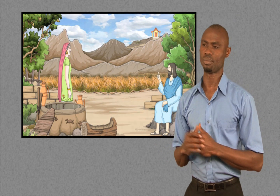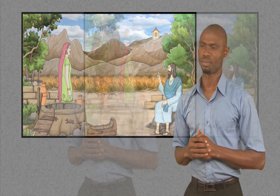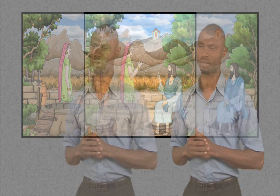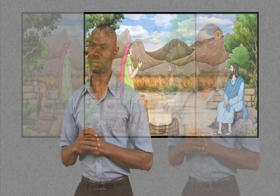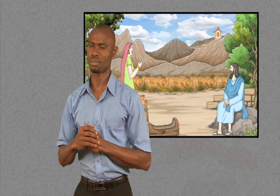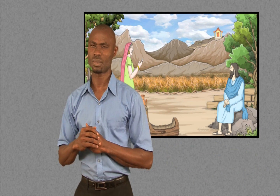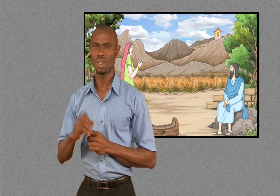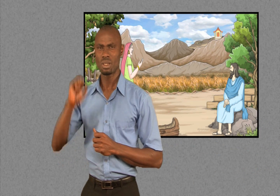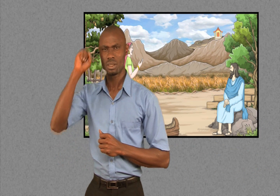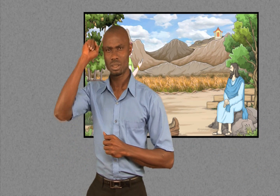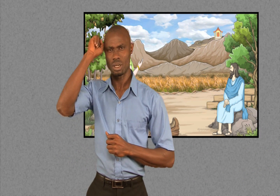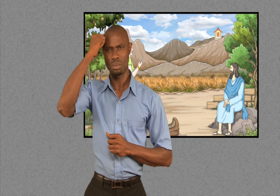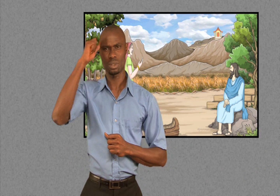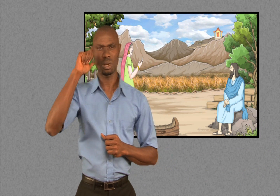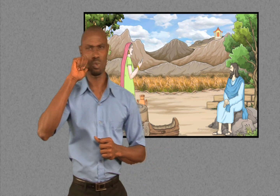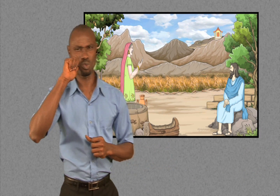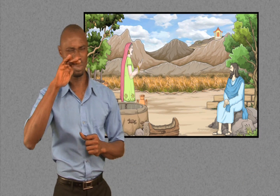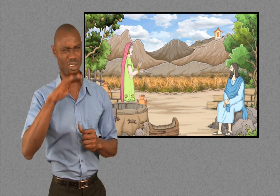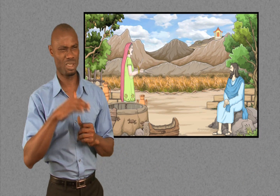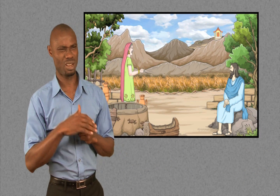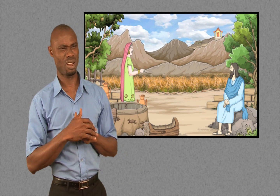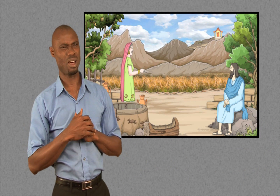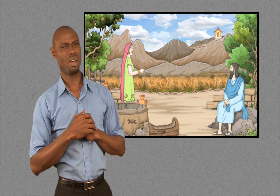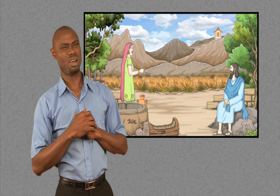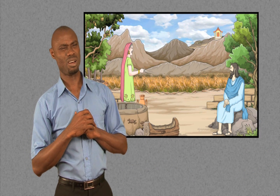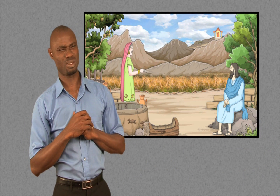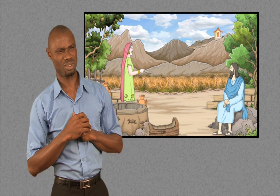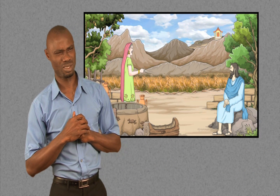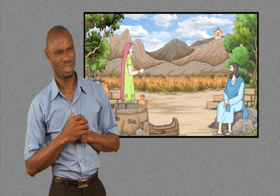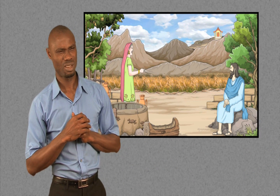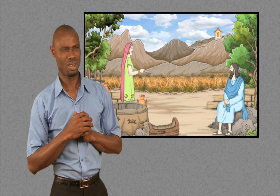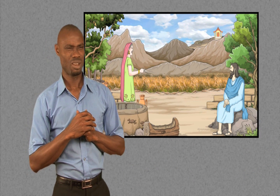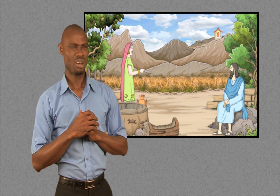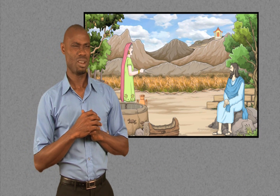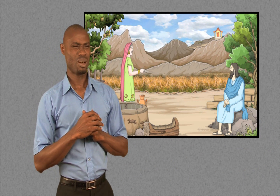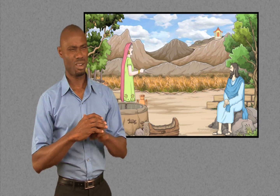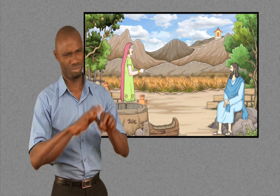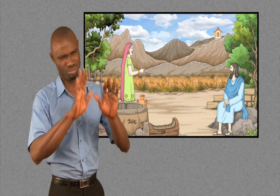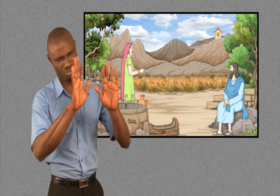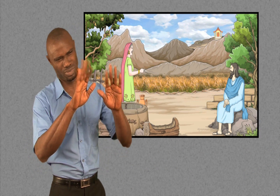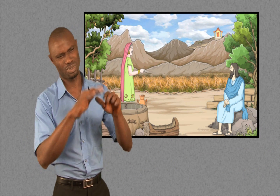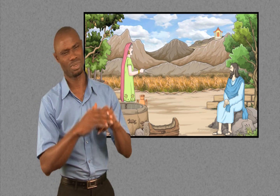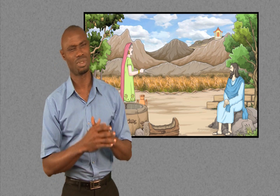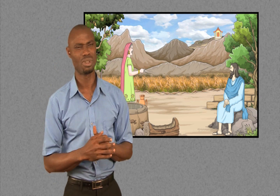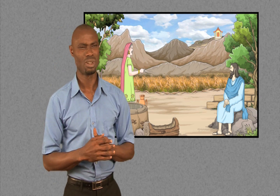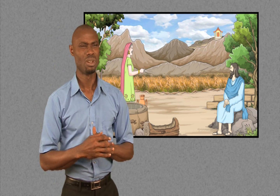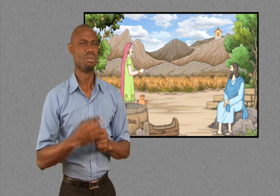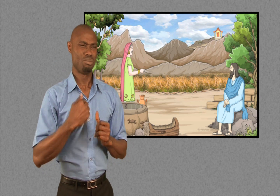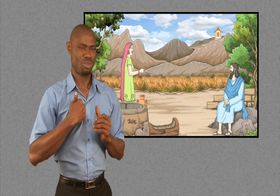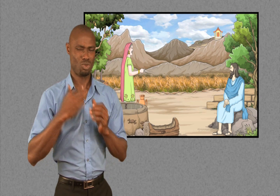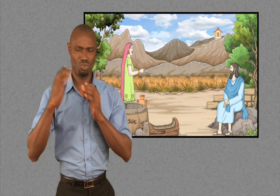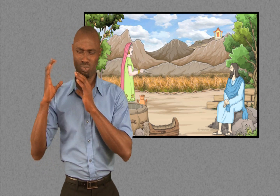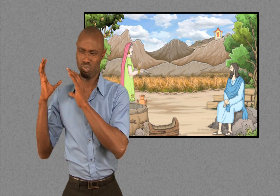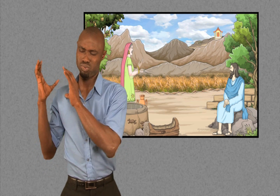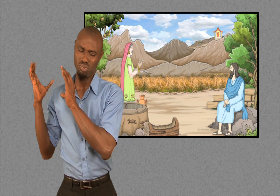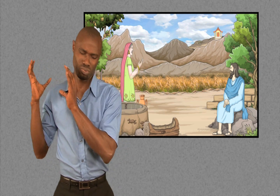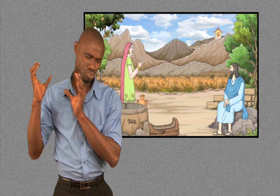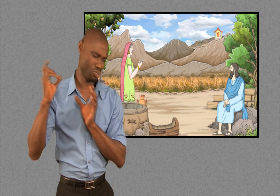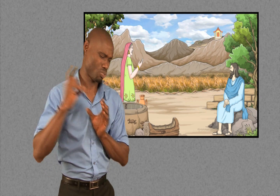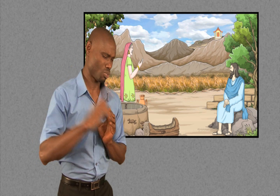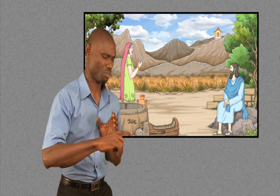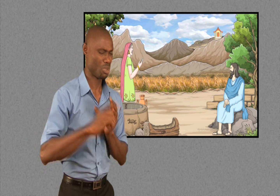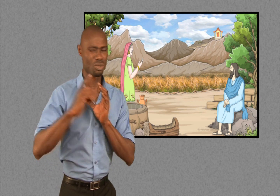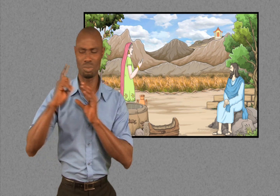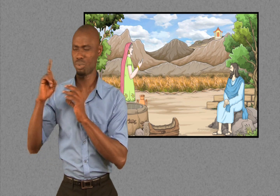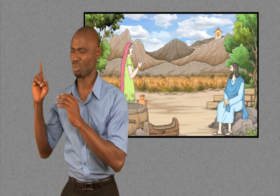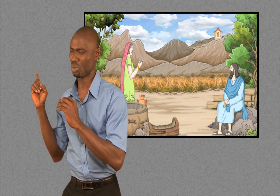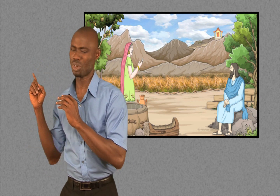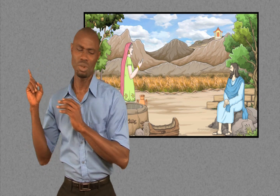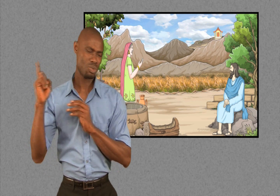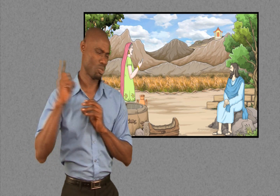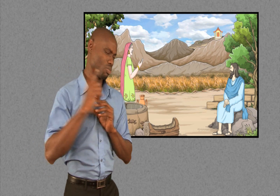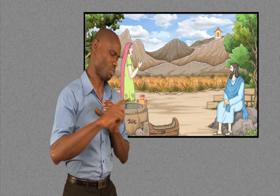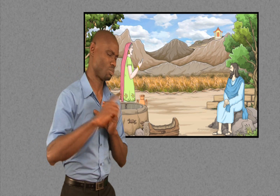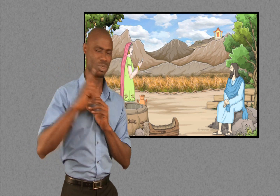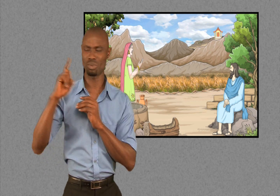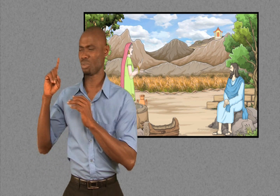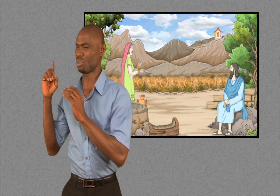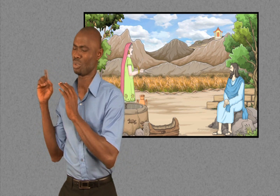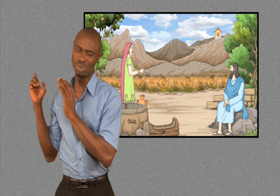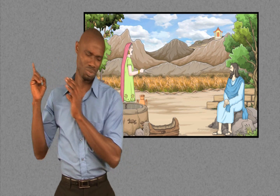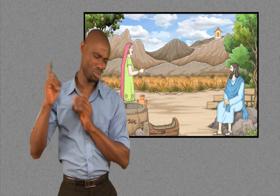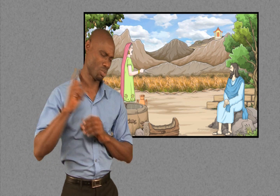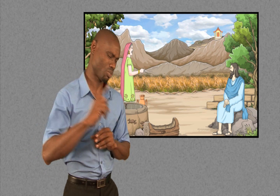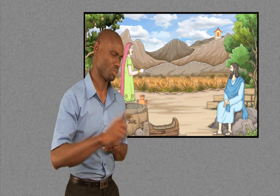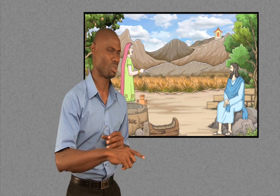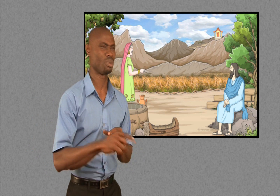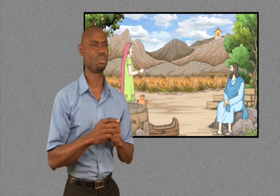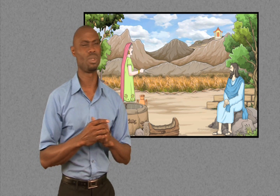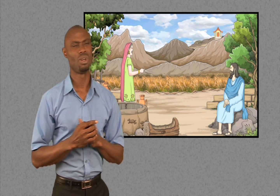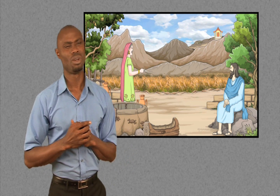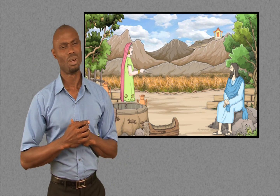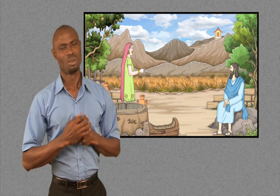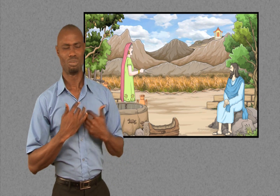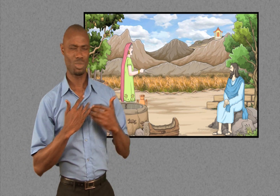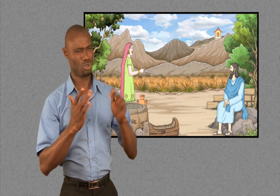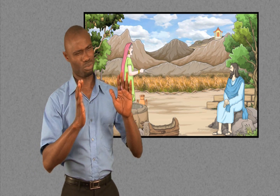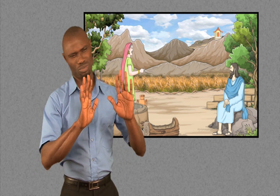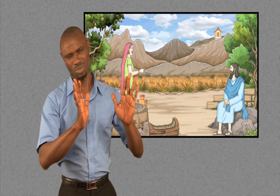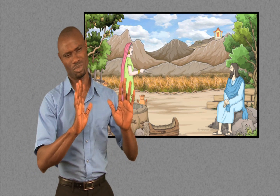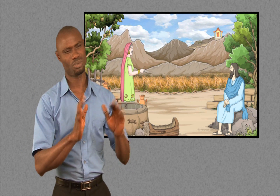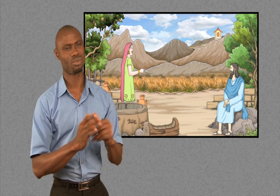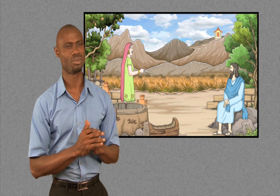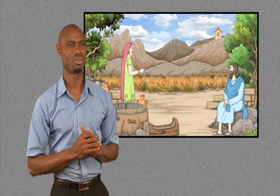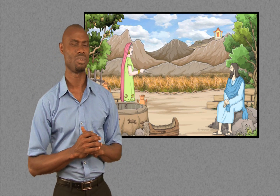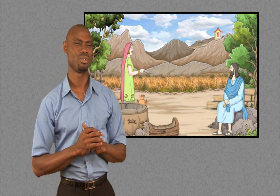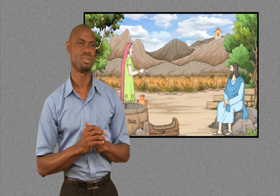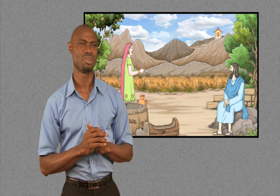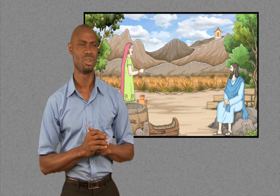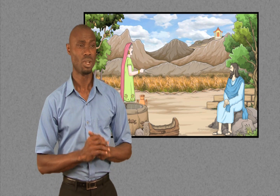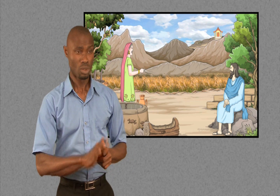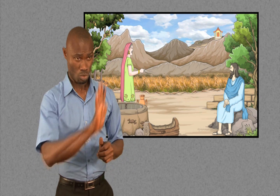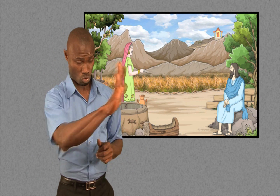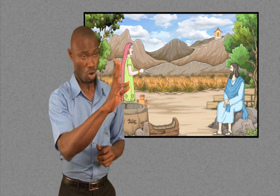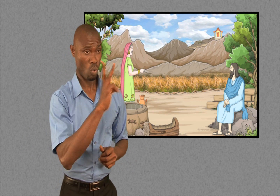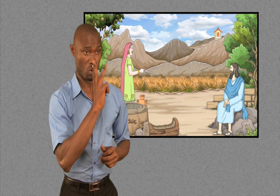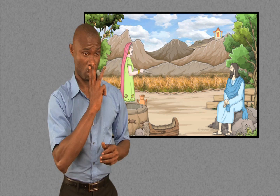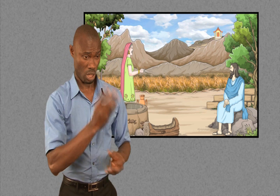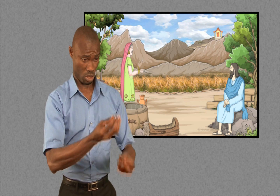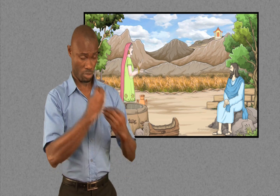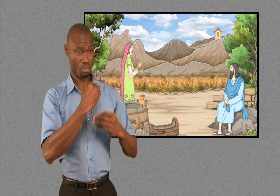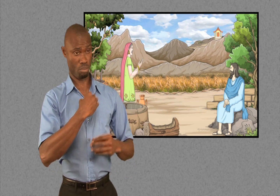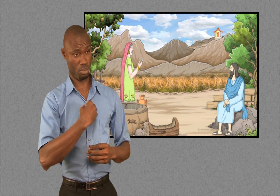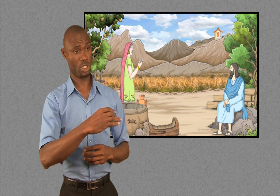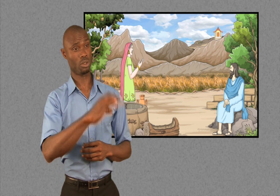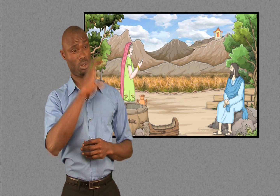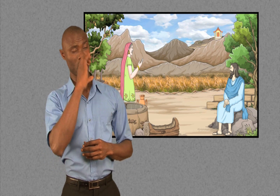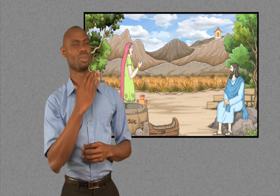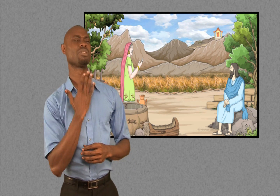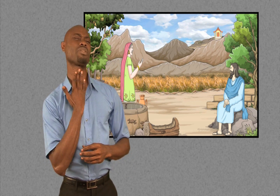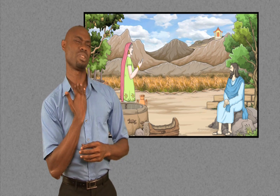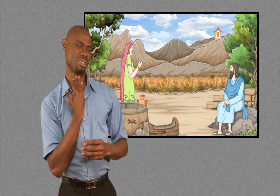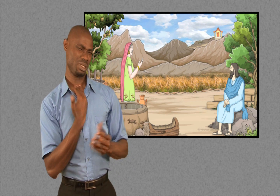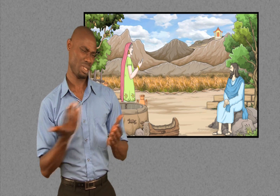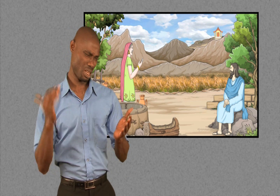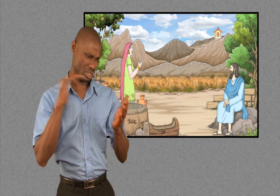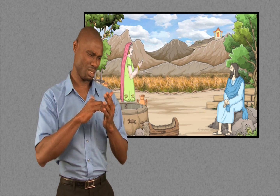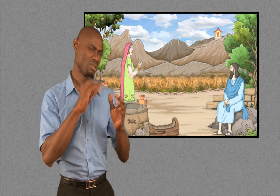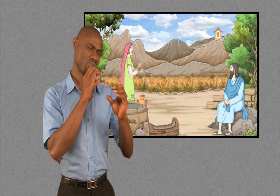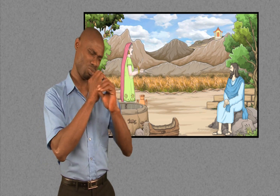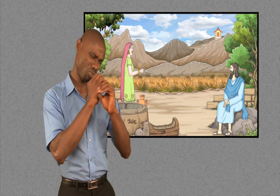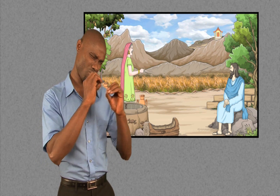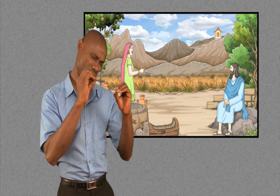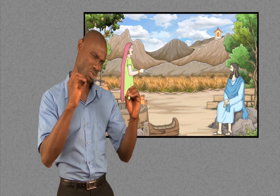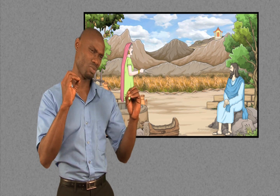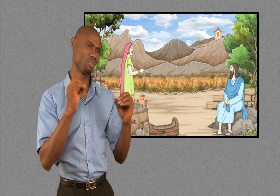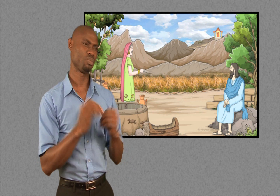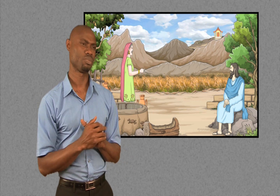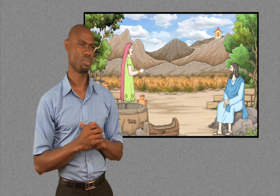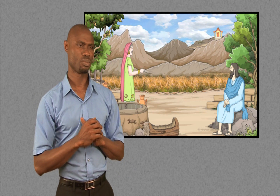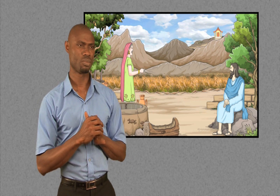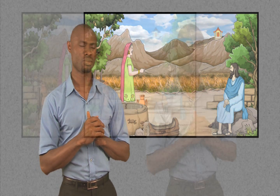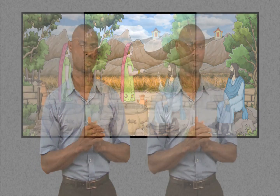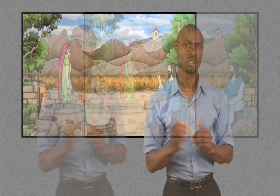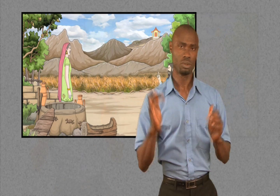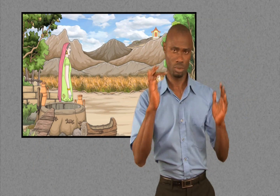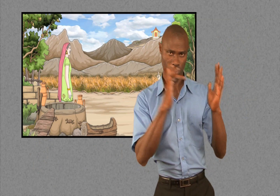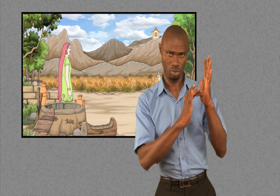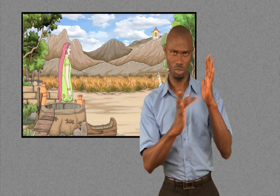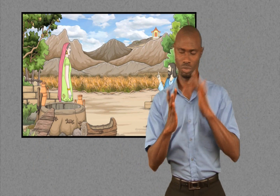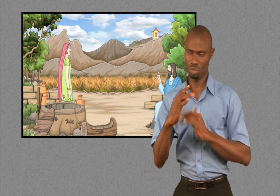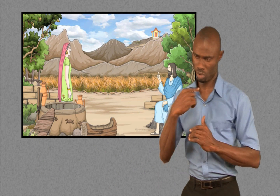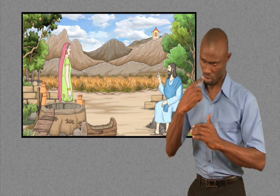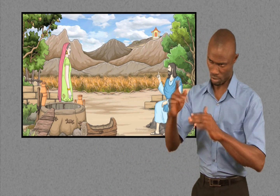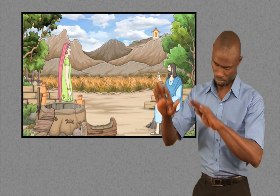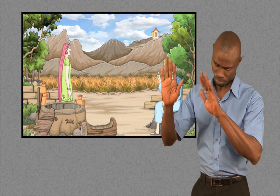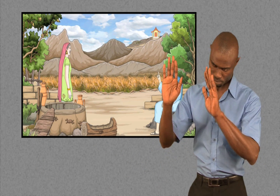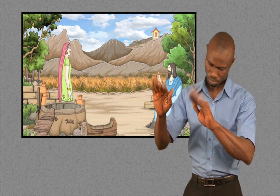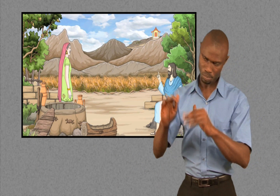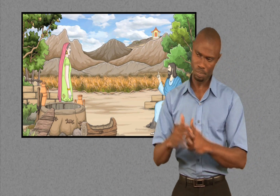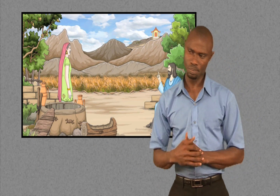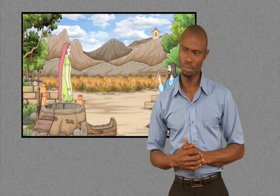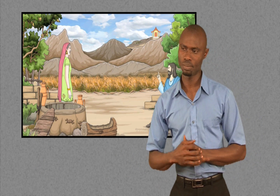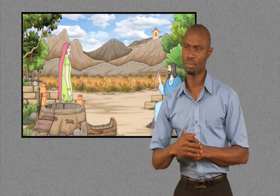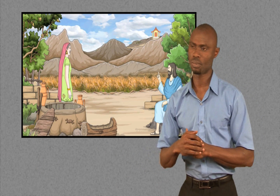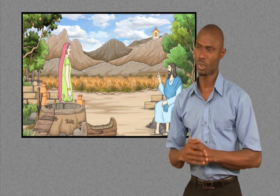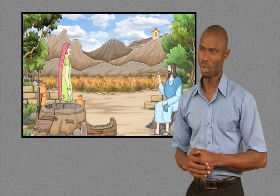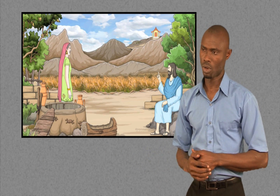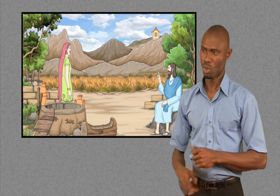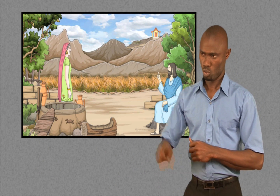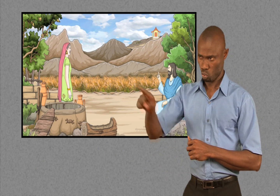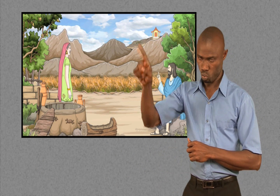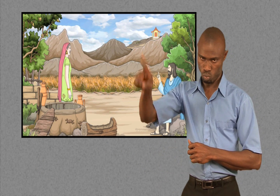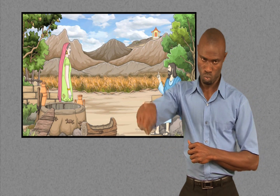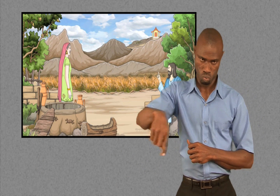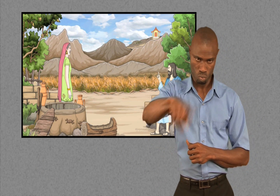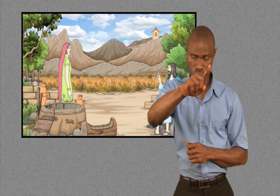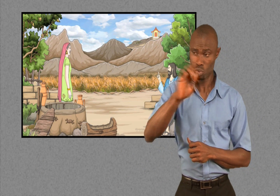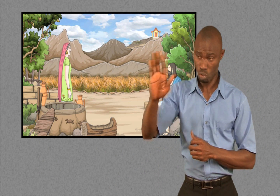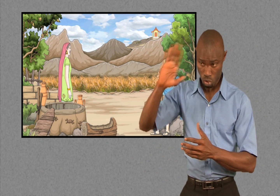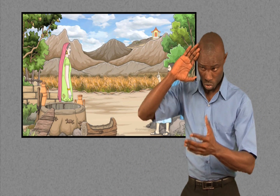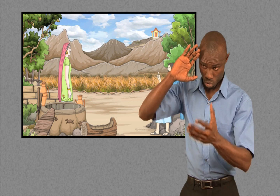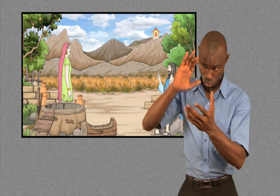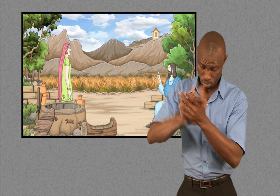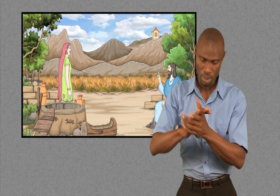The woman said to Him, “Sir, give me this water so that I will not get thirsty and have to keep coming here to draw water.”